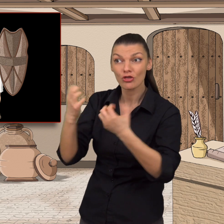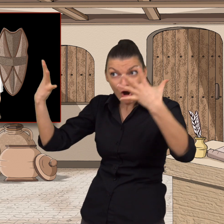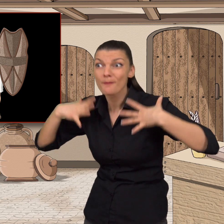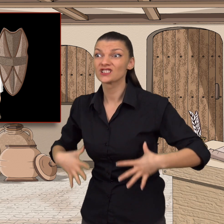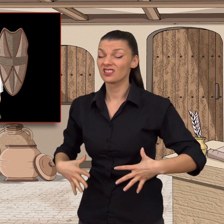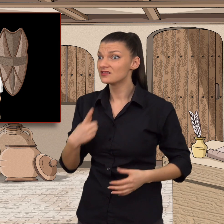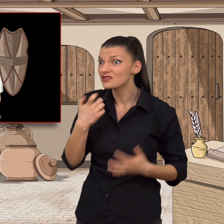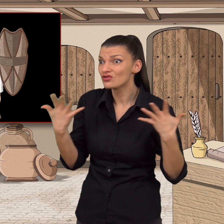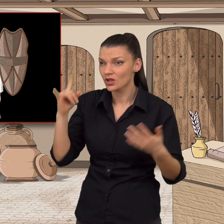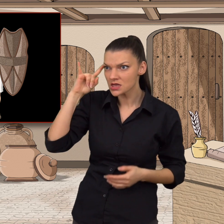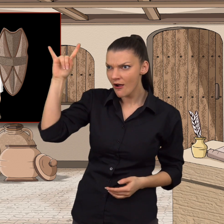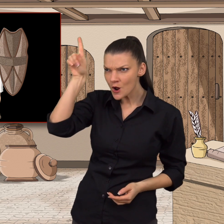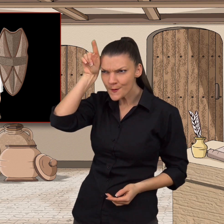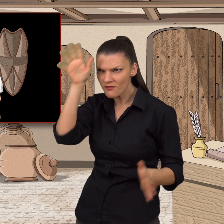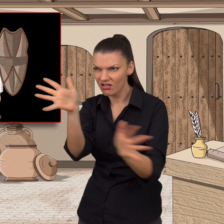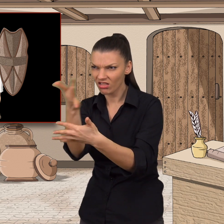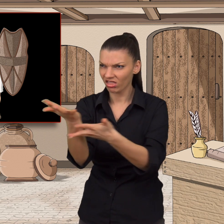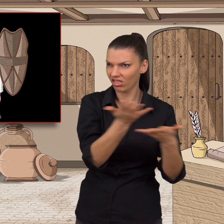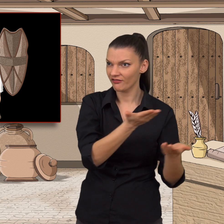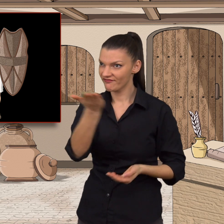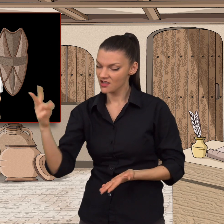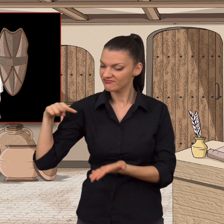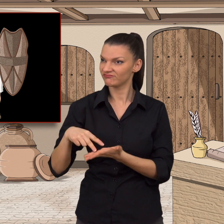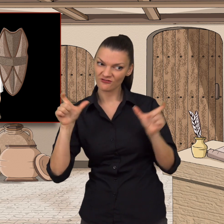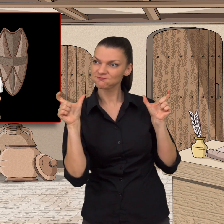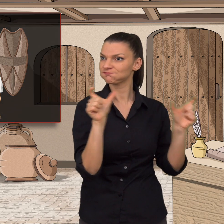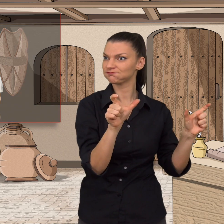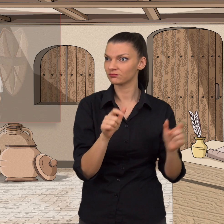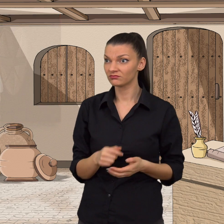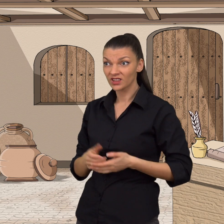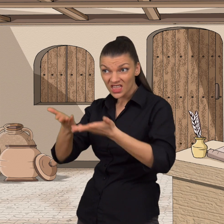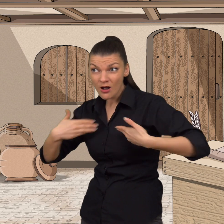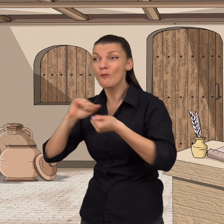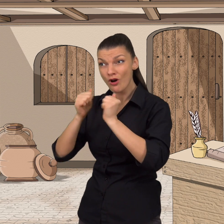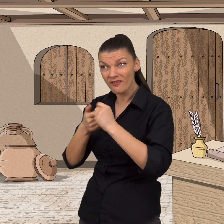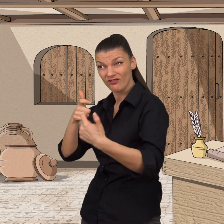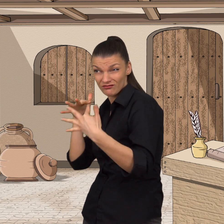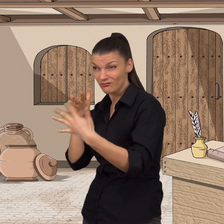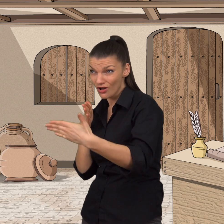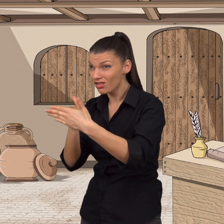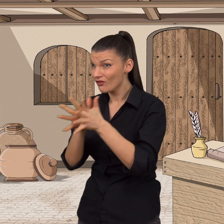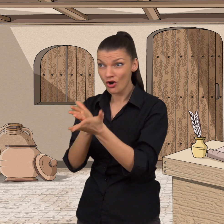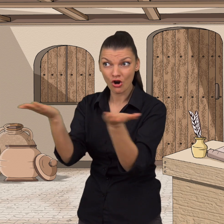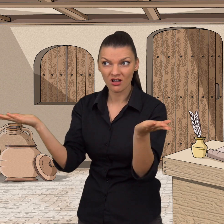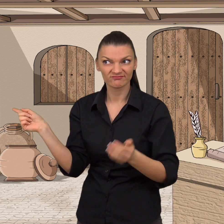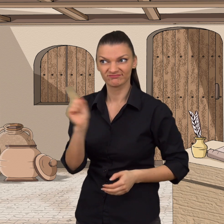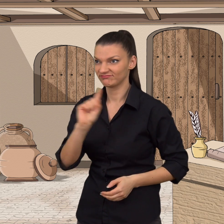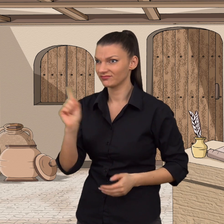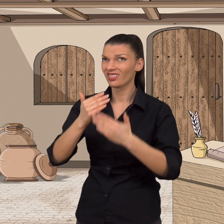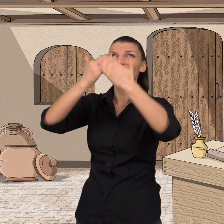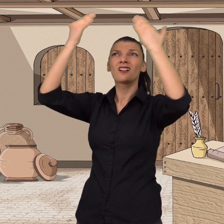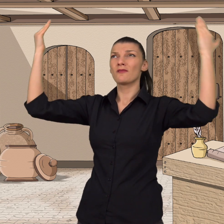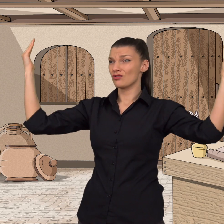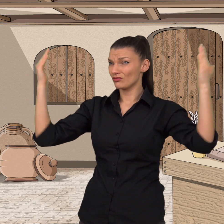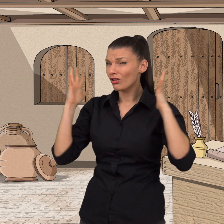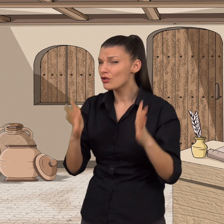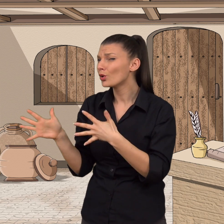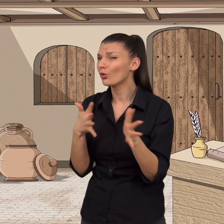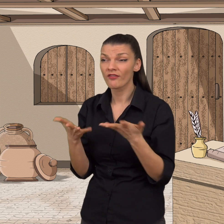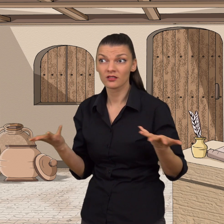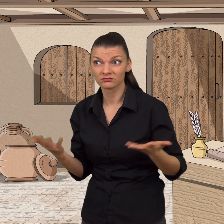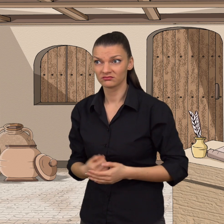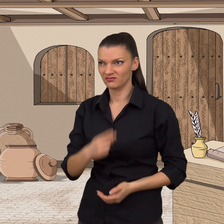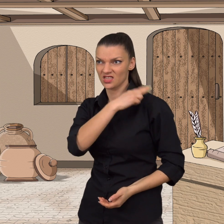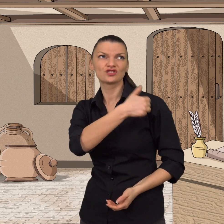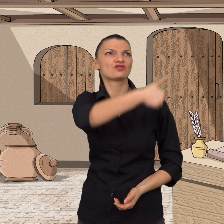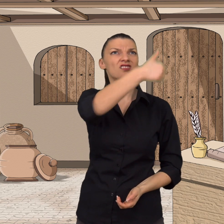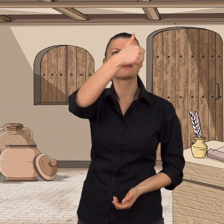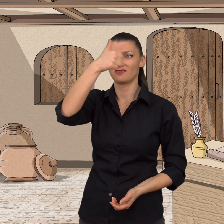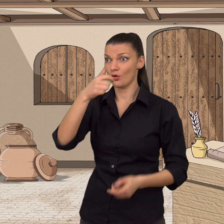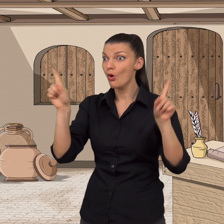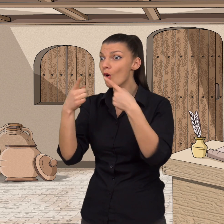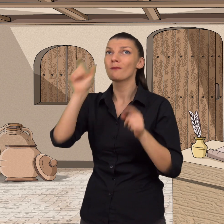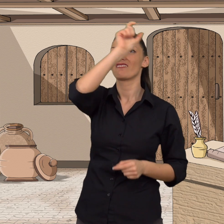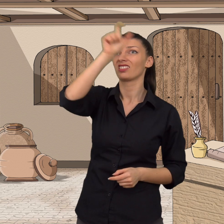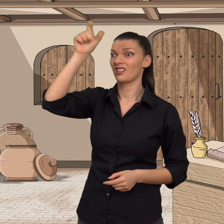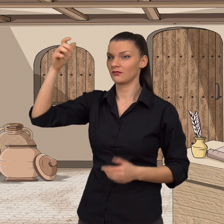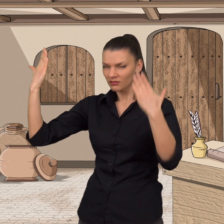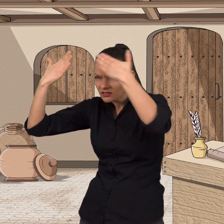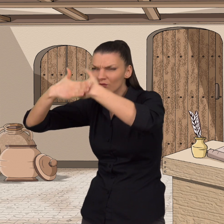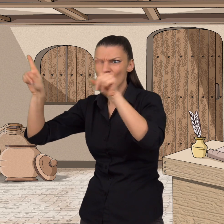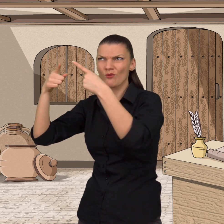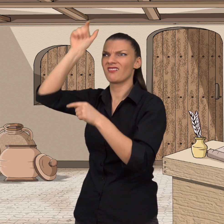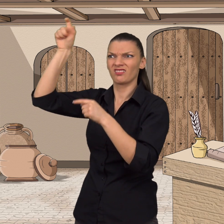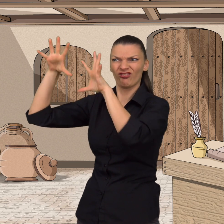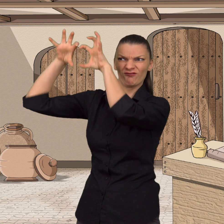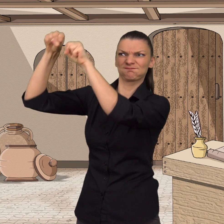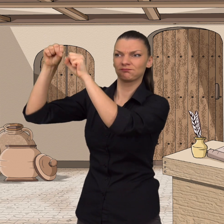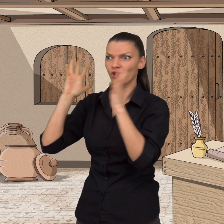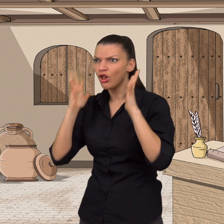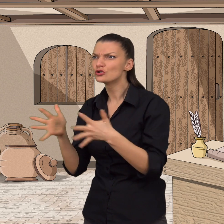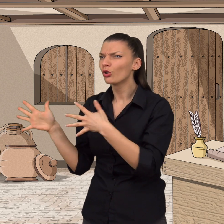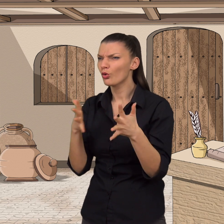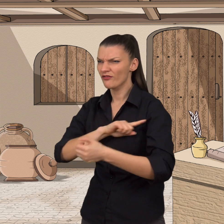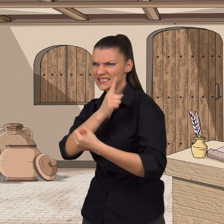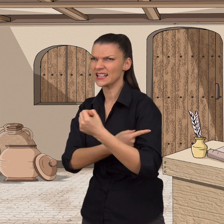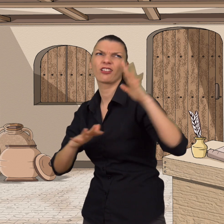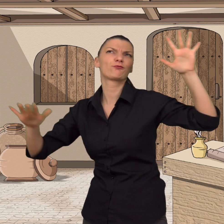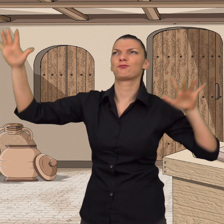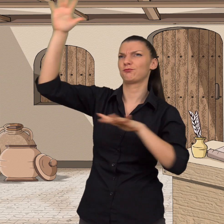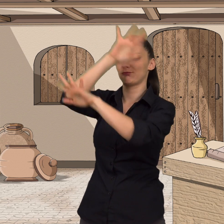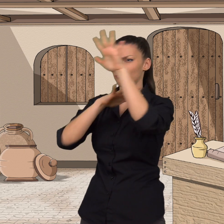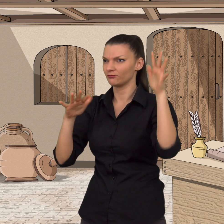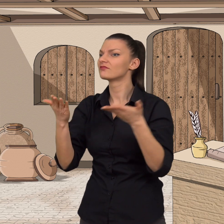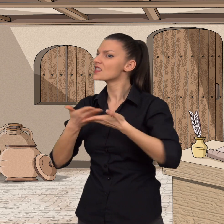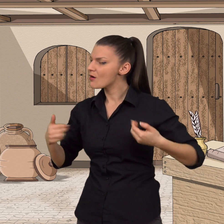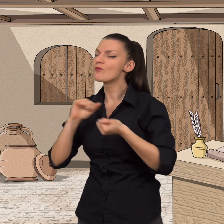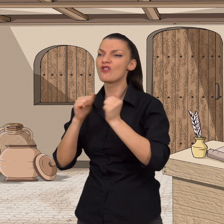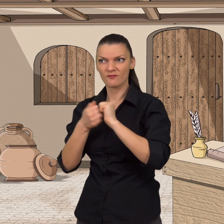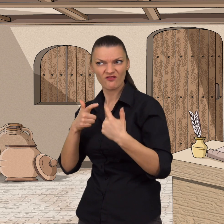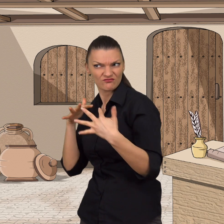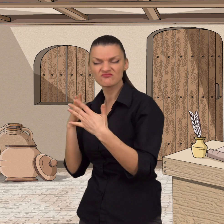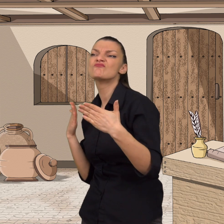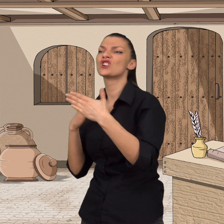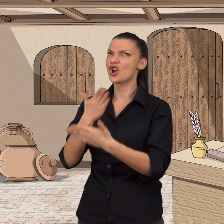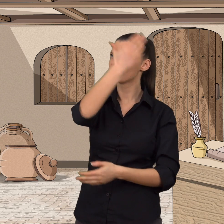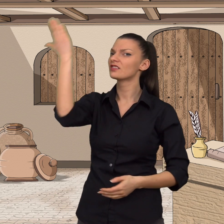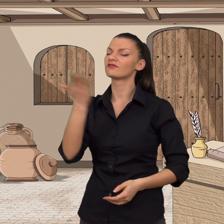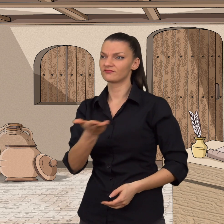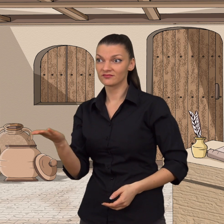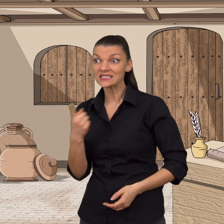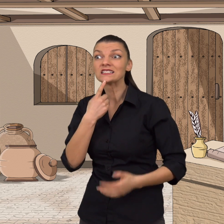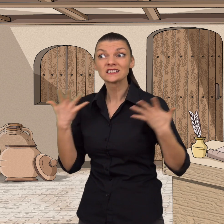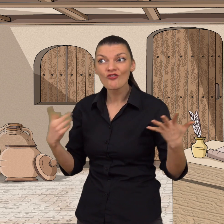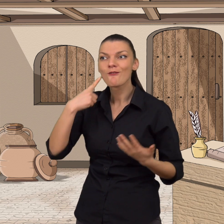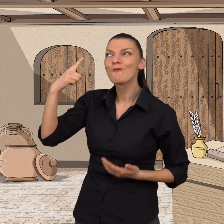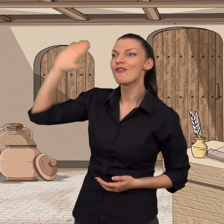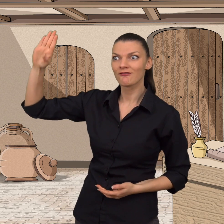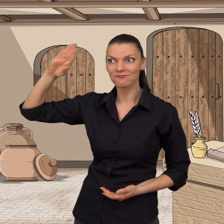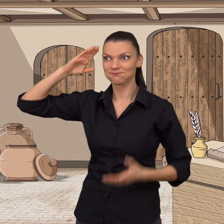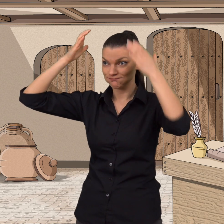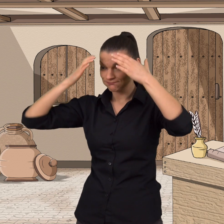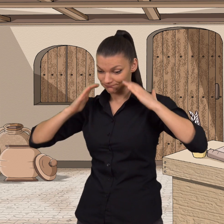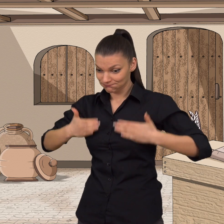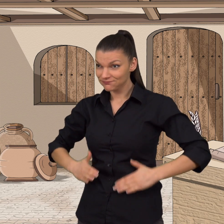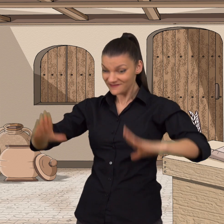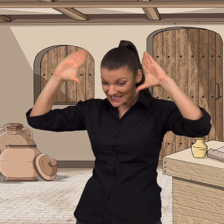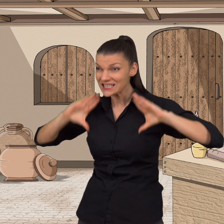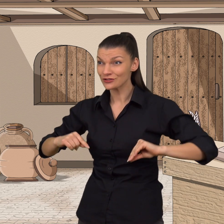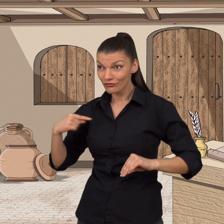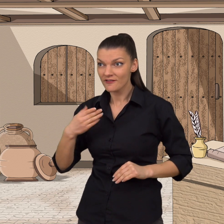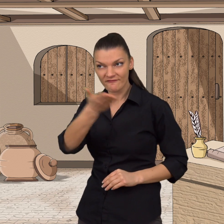For our struggle is not against flesh and blood, but against the rulers, against the authorities, against the powers of this world’s darkness, and against the spiritual forces of evil in the heavenly realms.